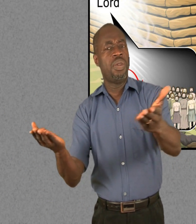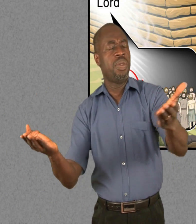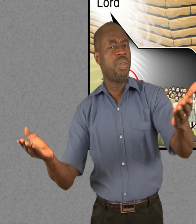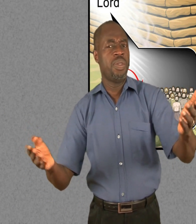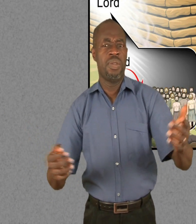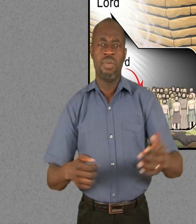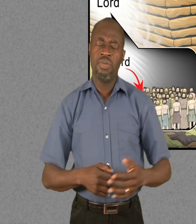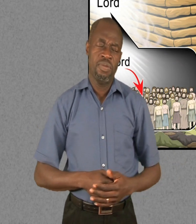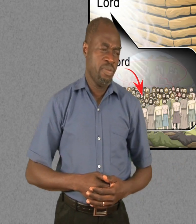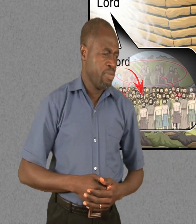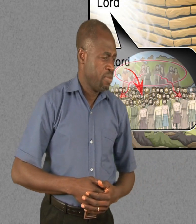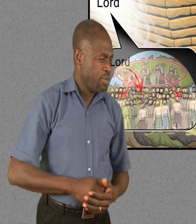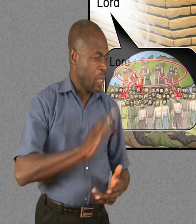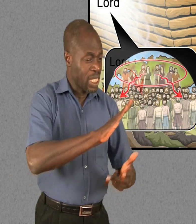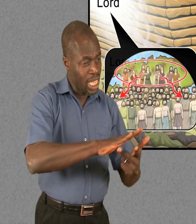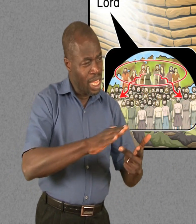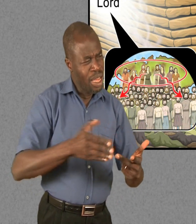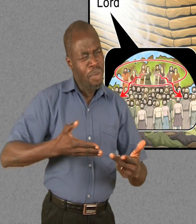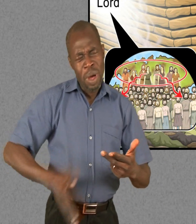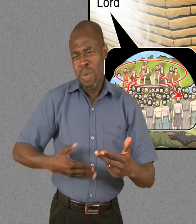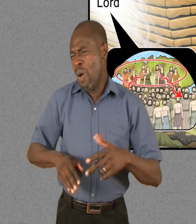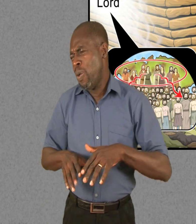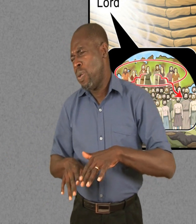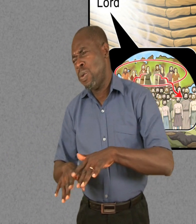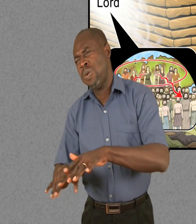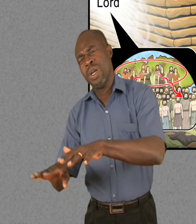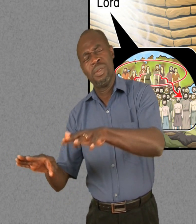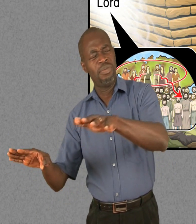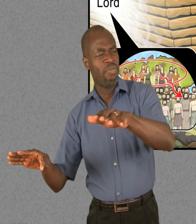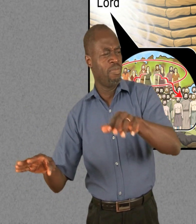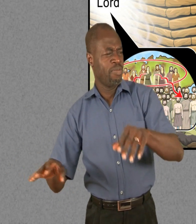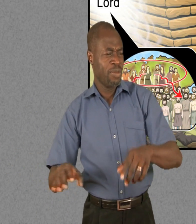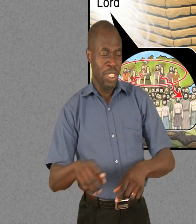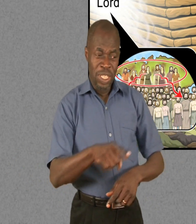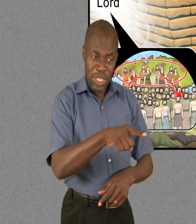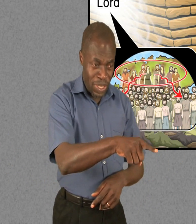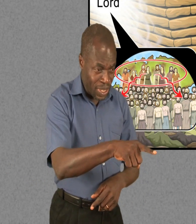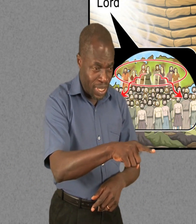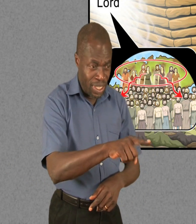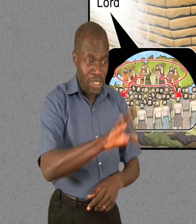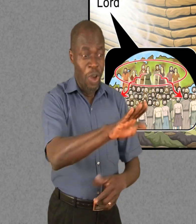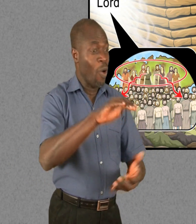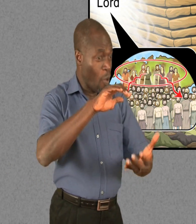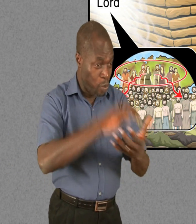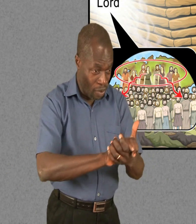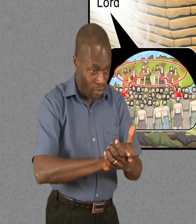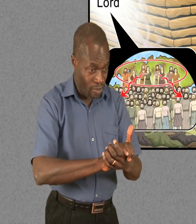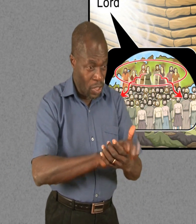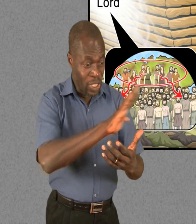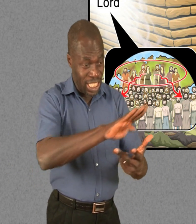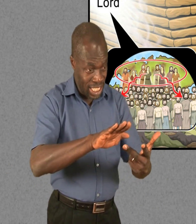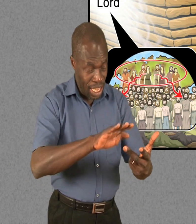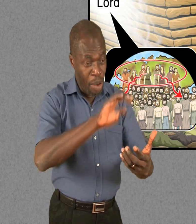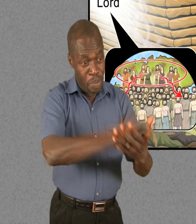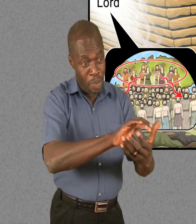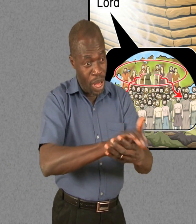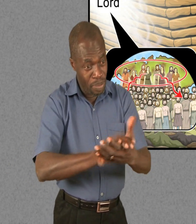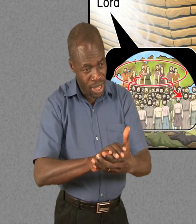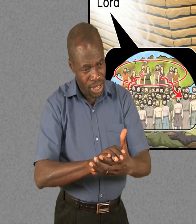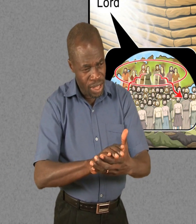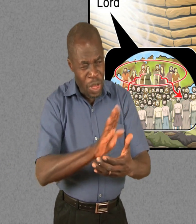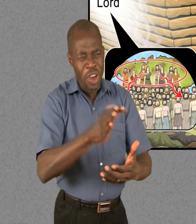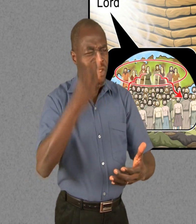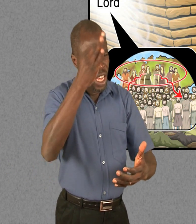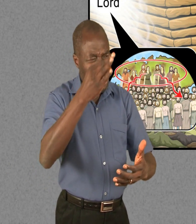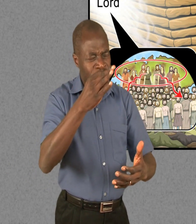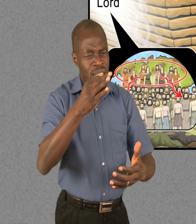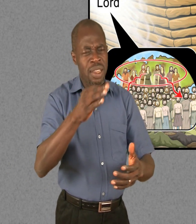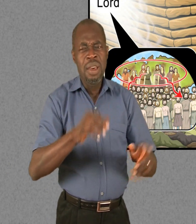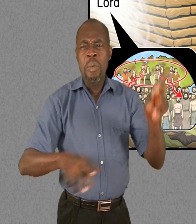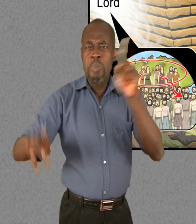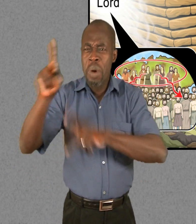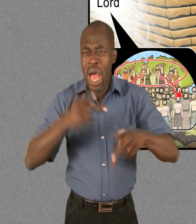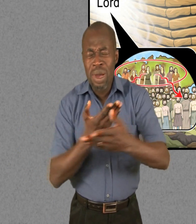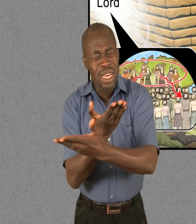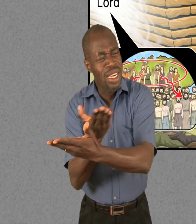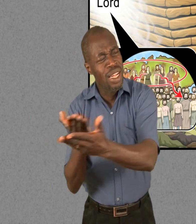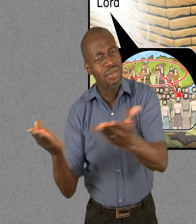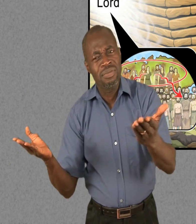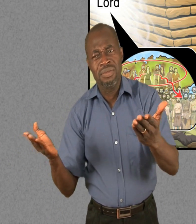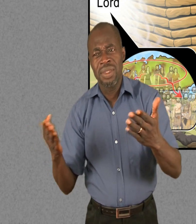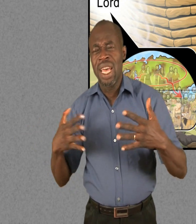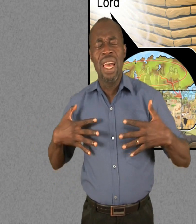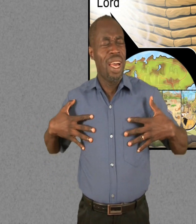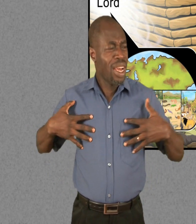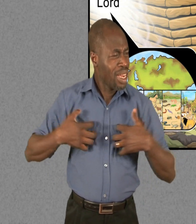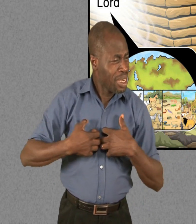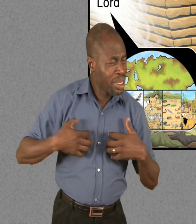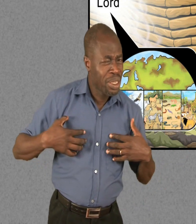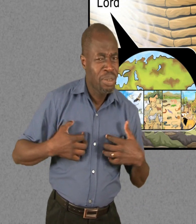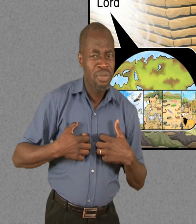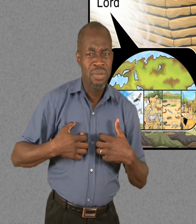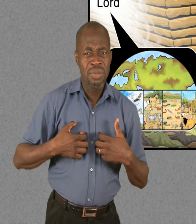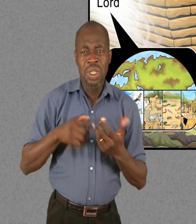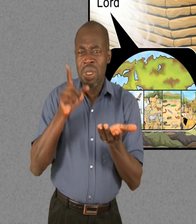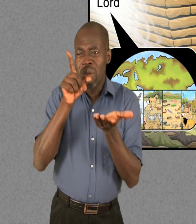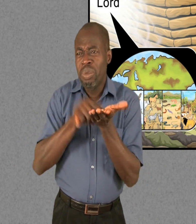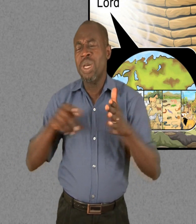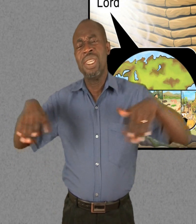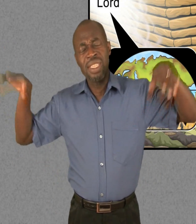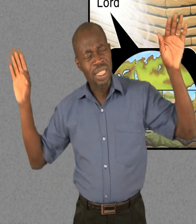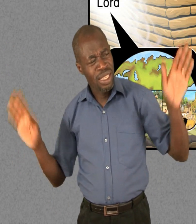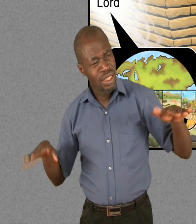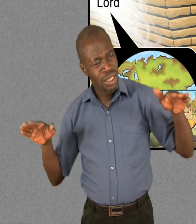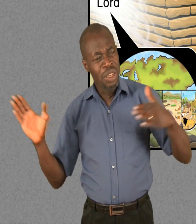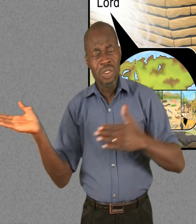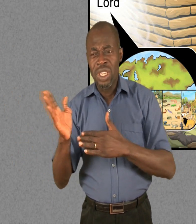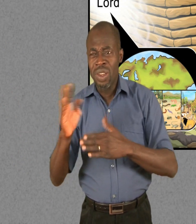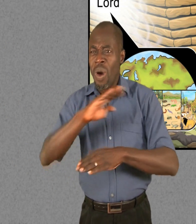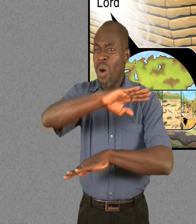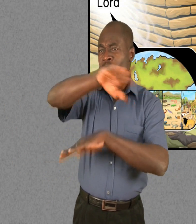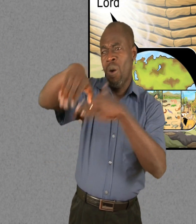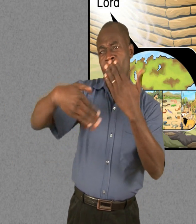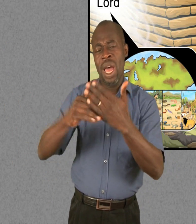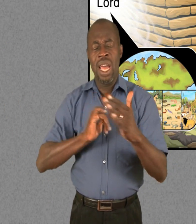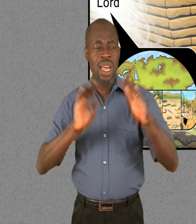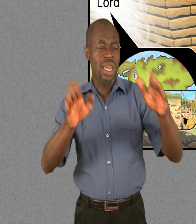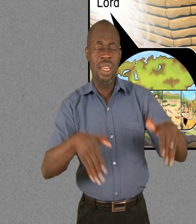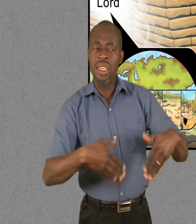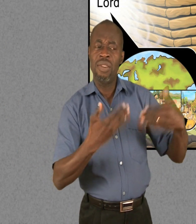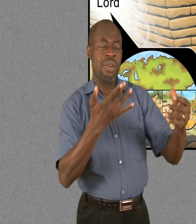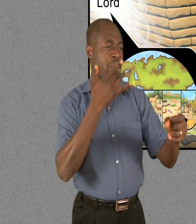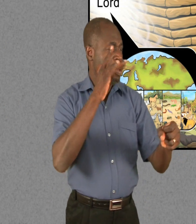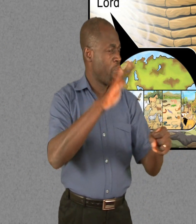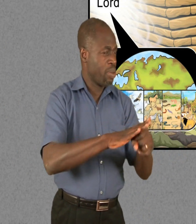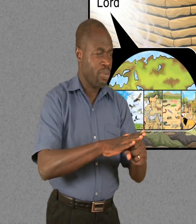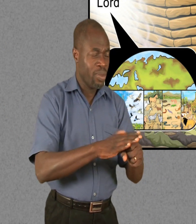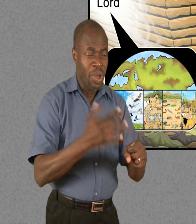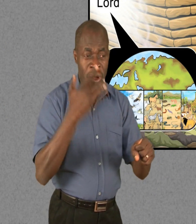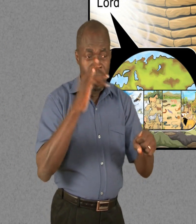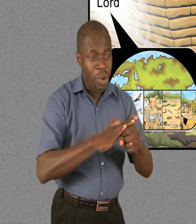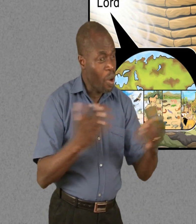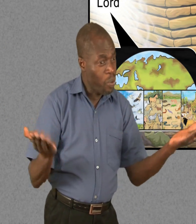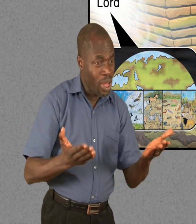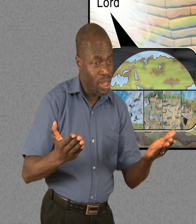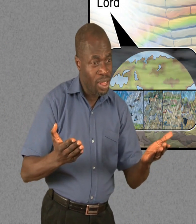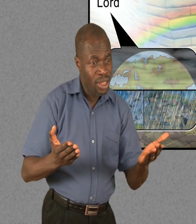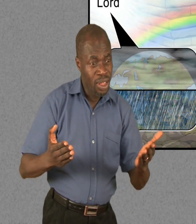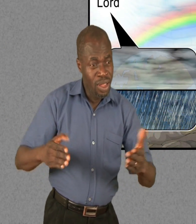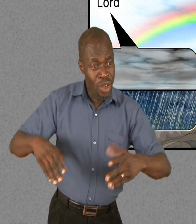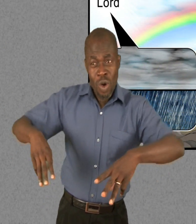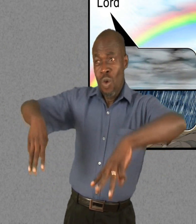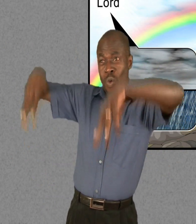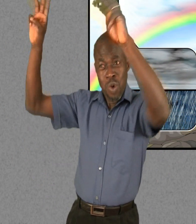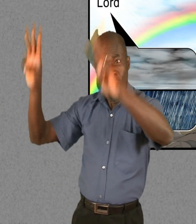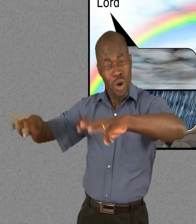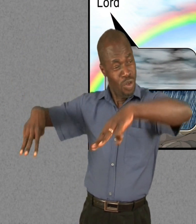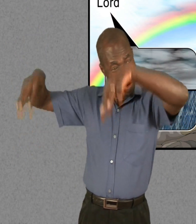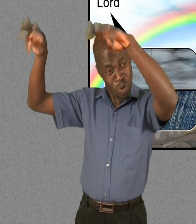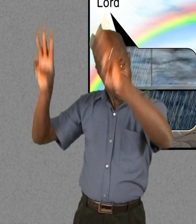But as for you, be fruitful and multiply; spread out across the earth and multiply upon it.”